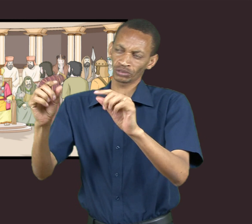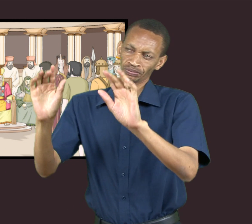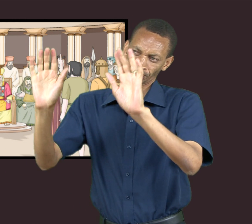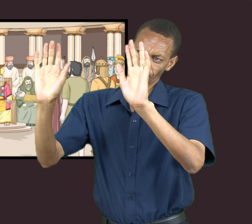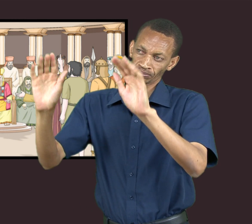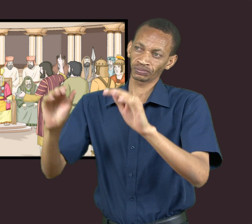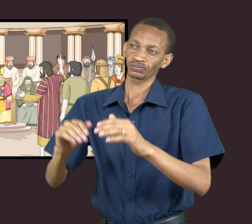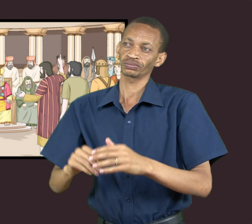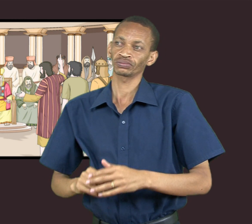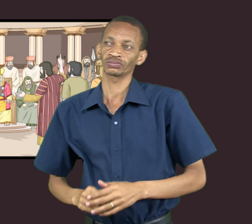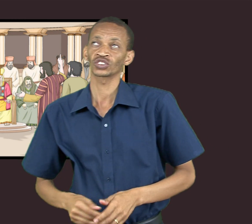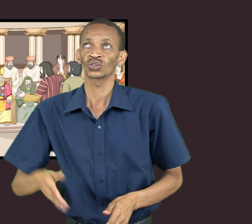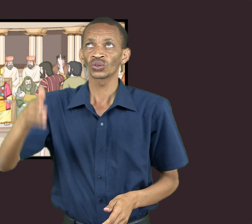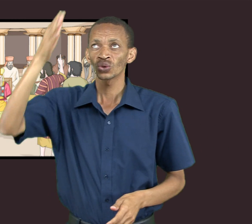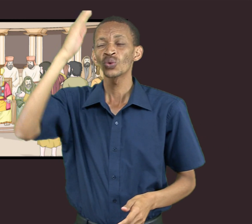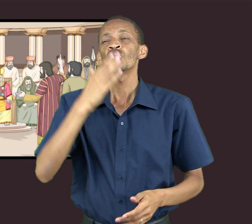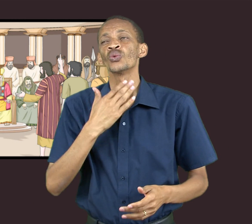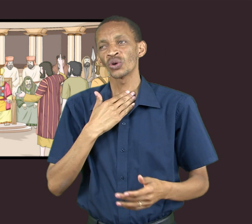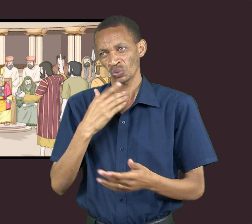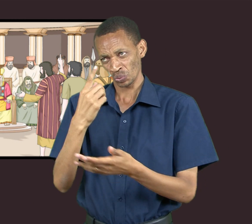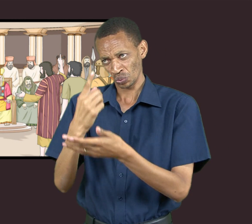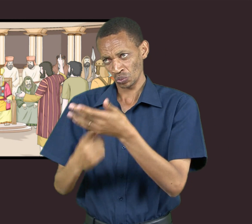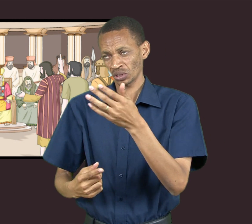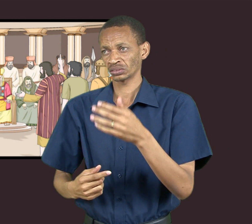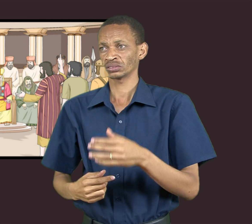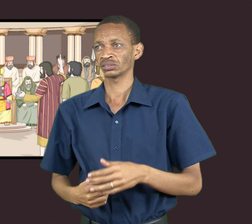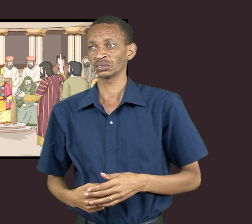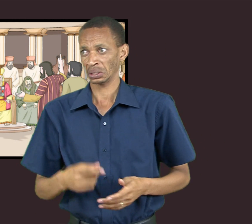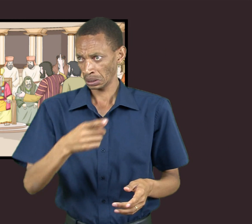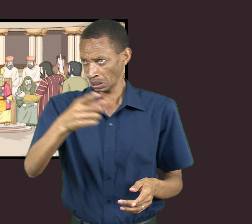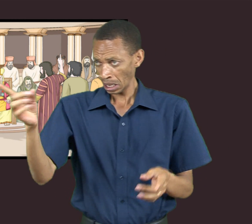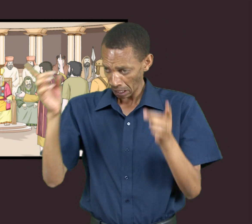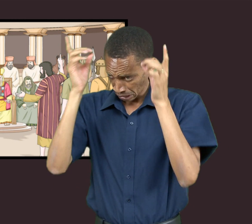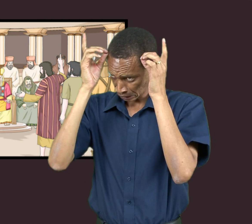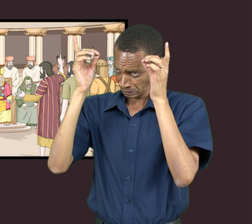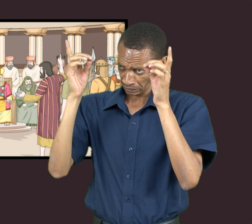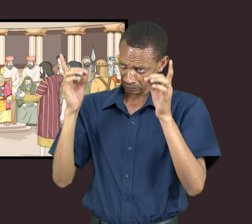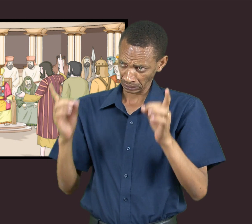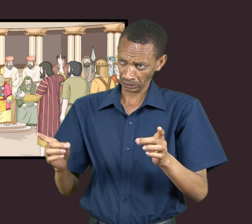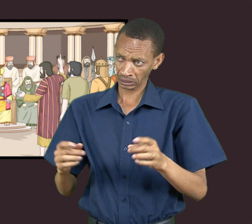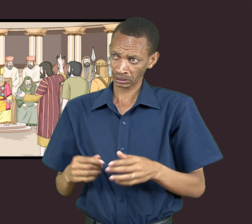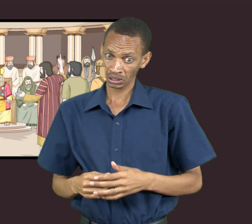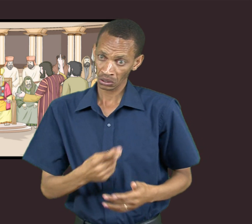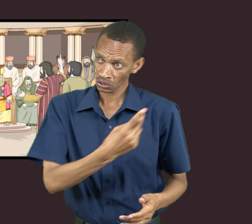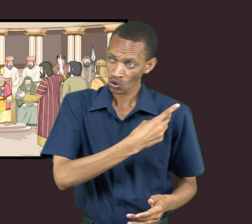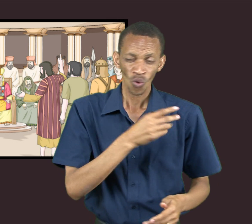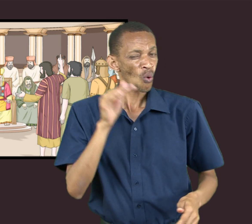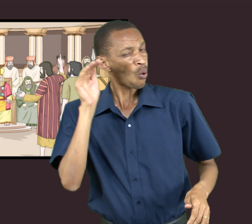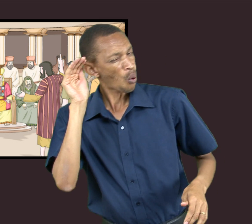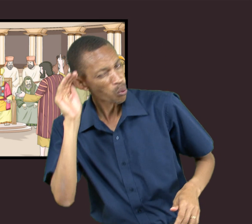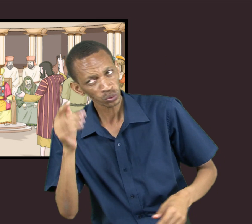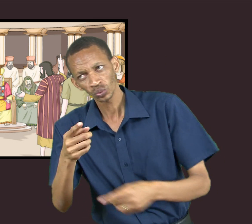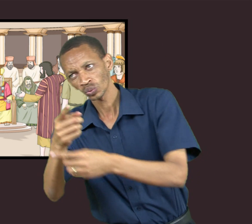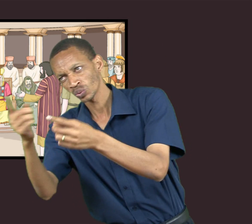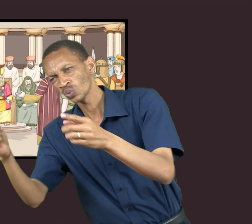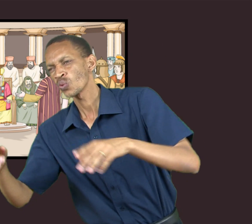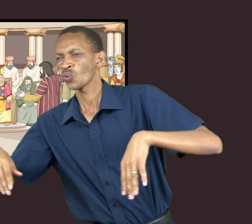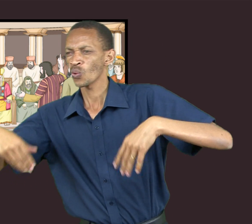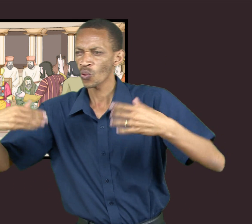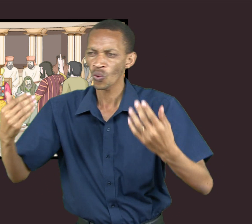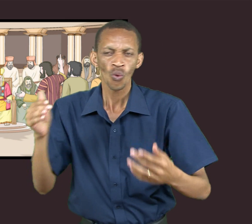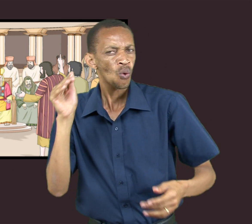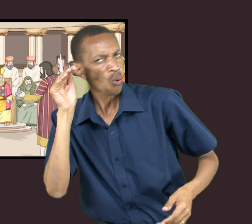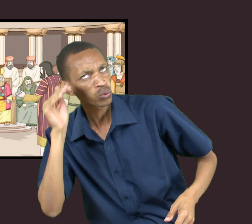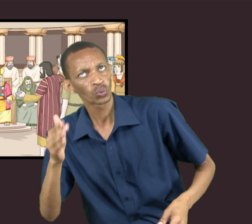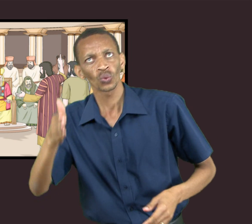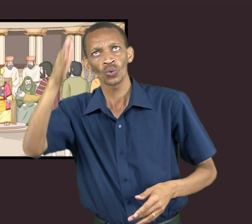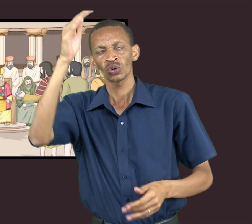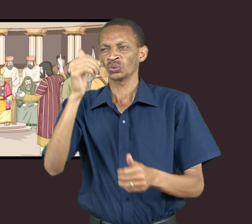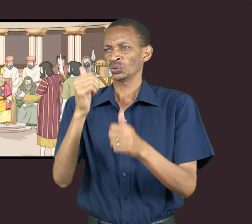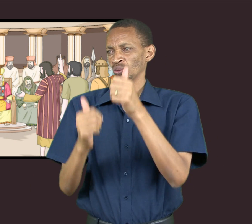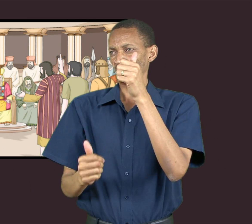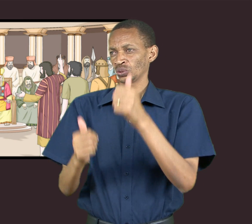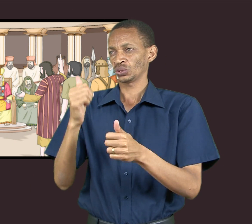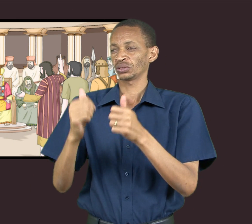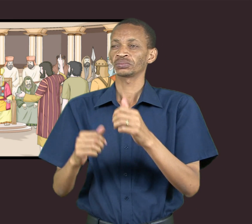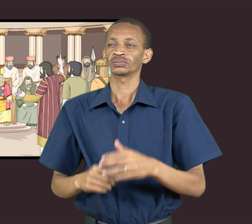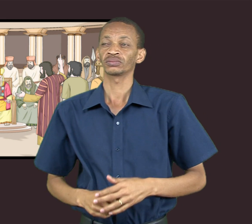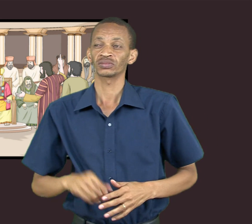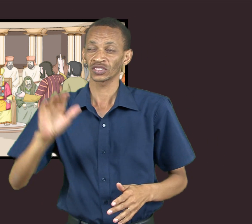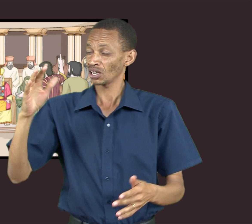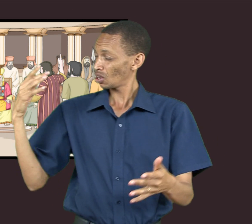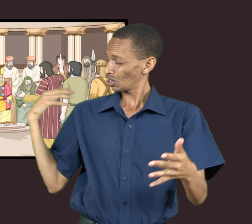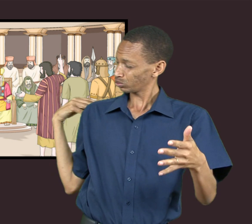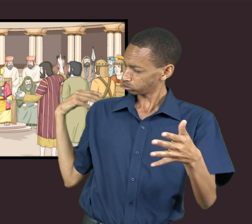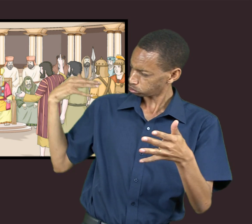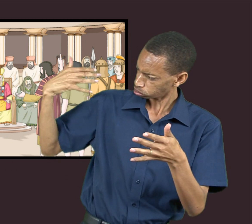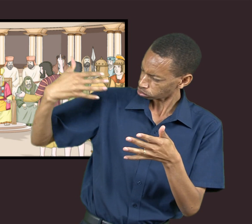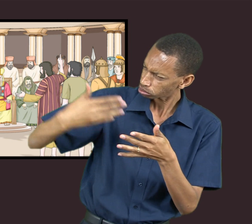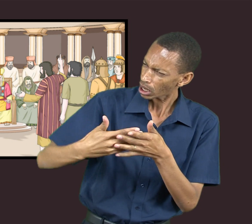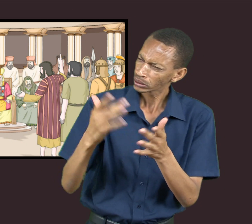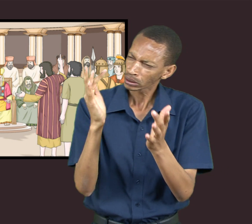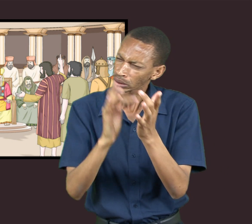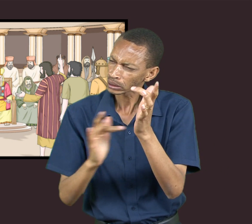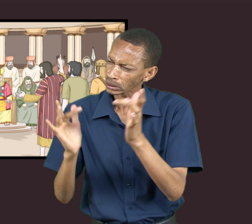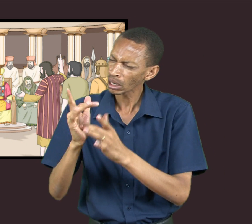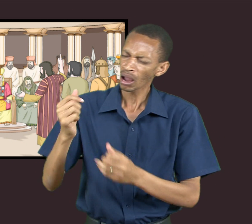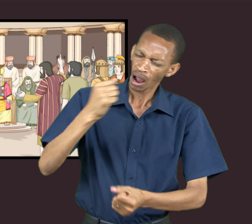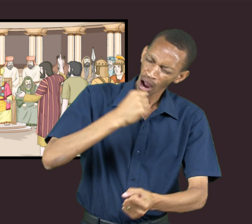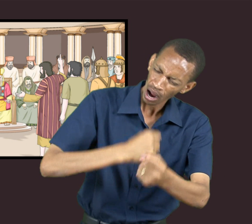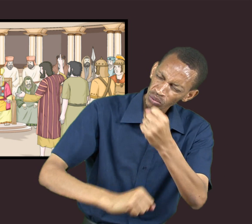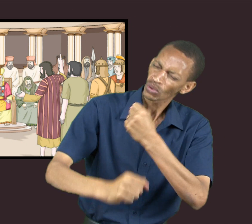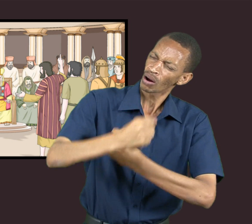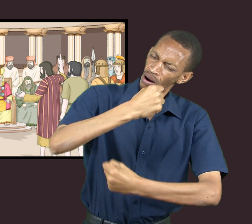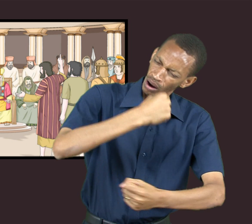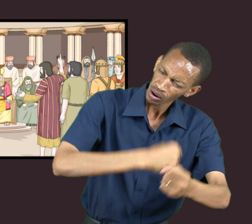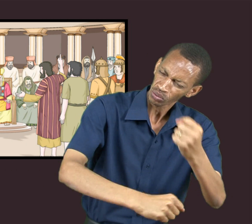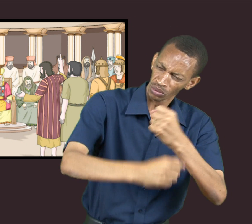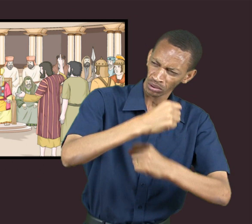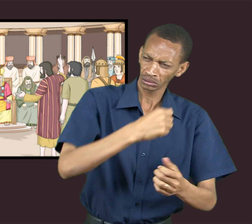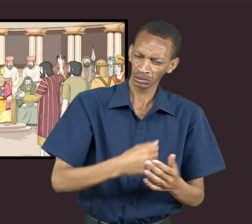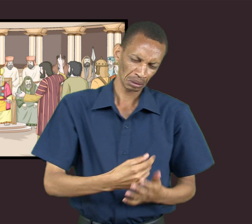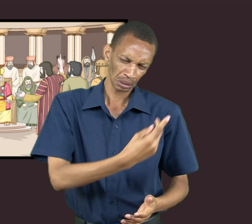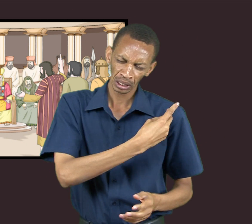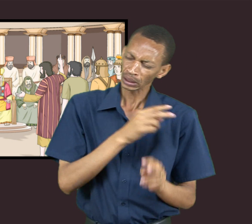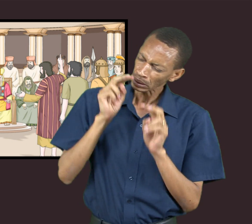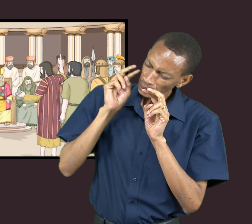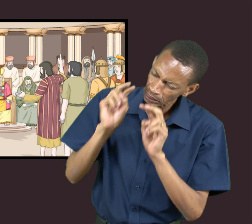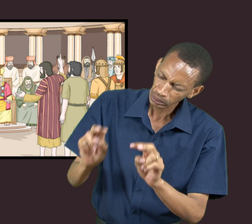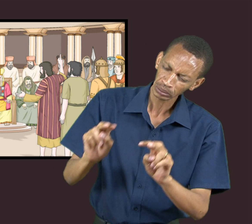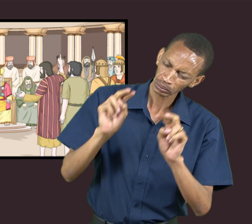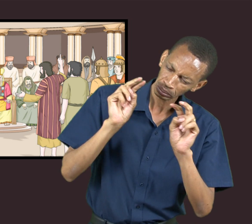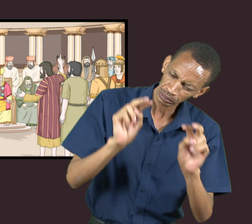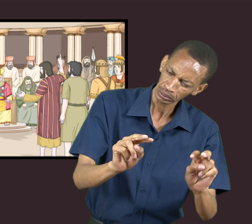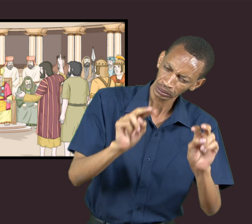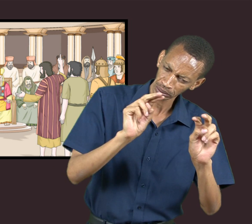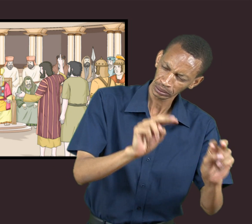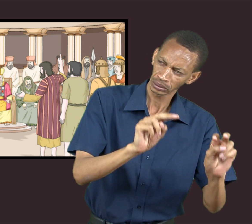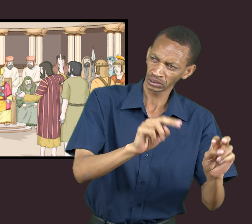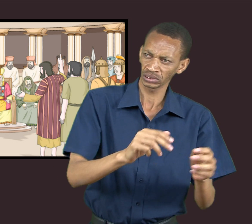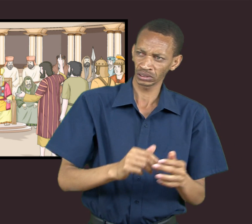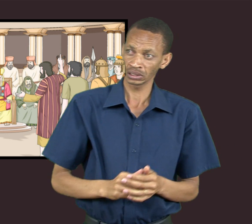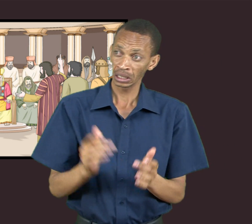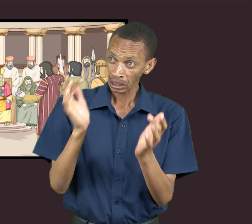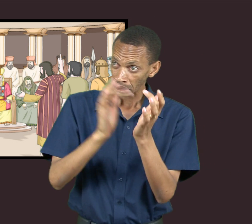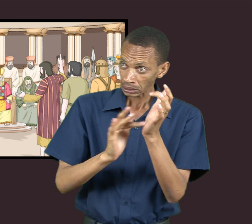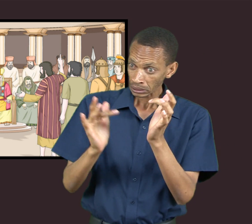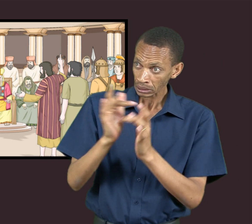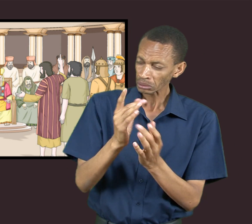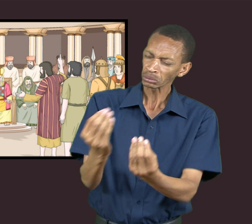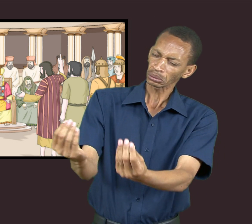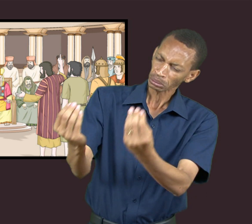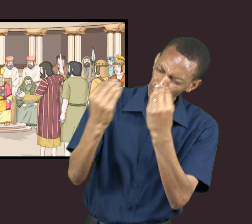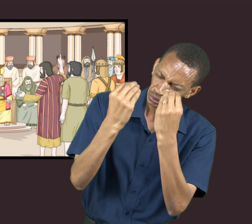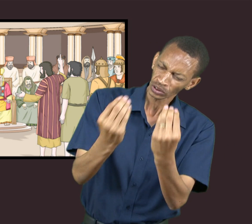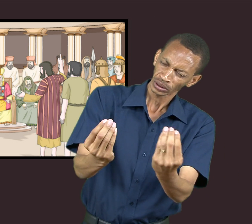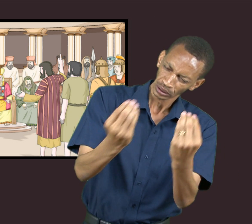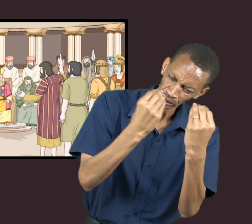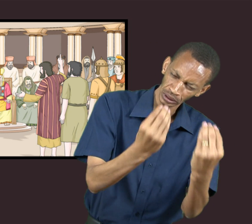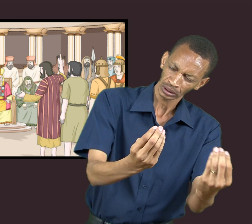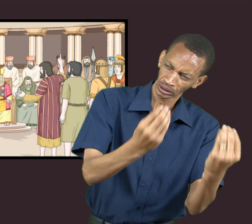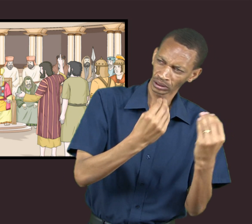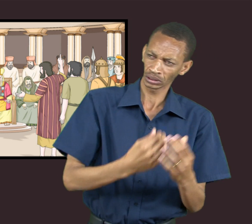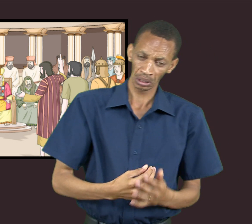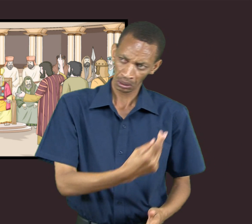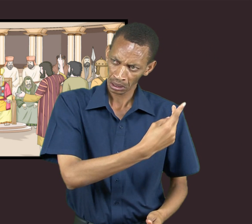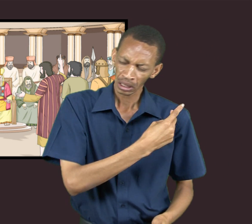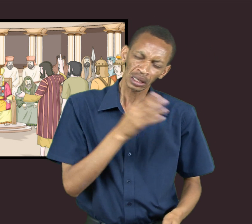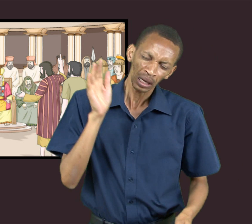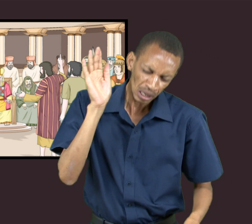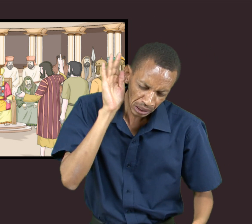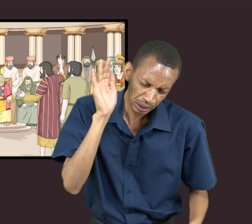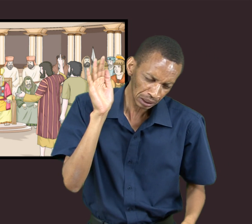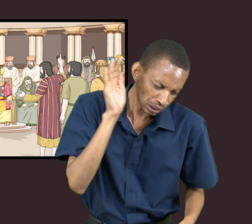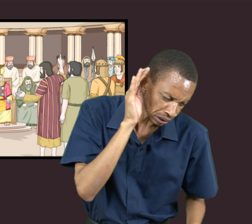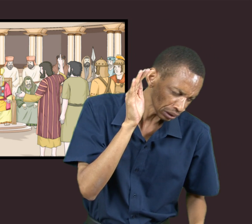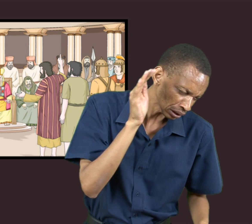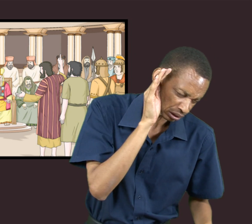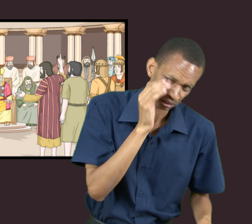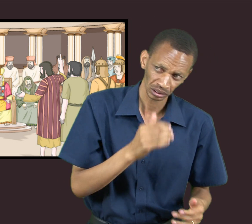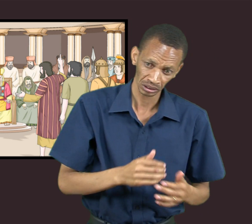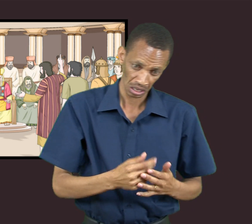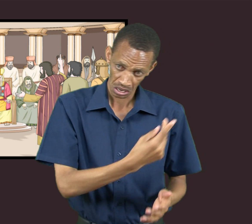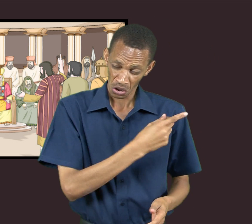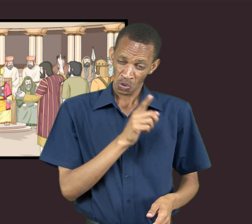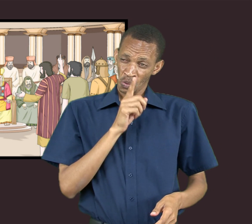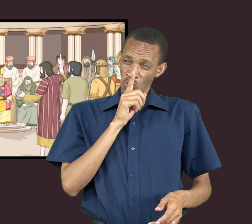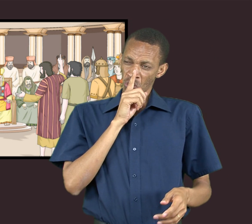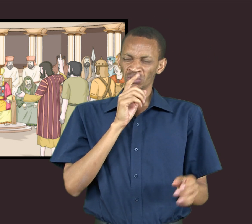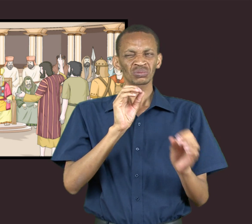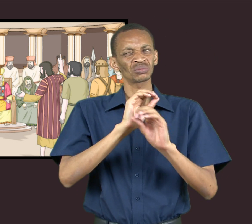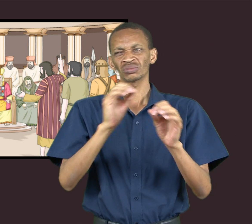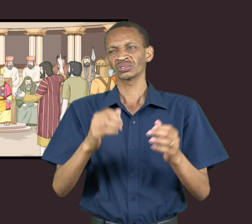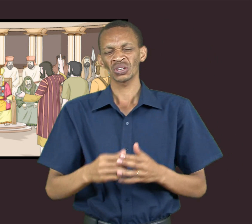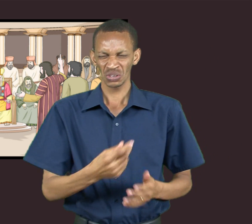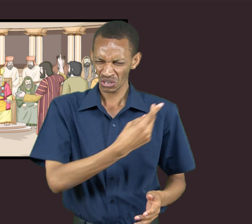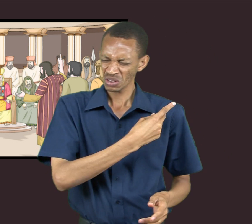But Peter and John replied, “Judge for yourselves whether it is right in God’s sight to listen to you rather than God.